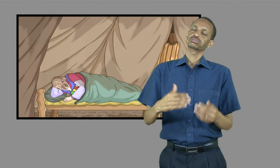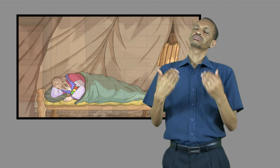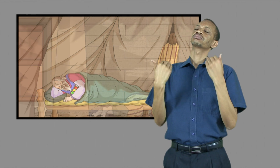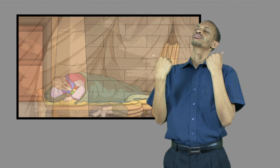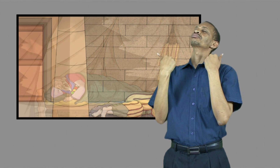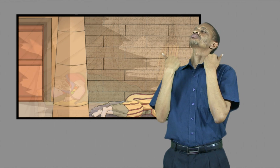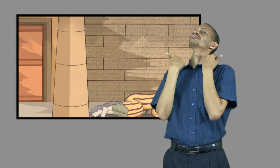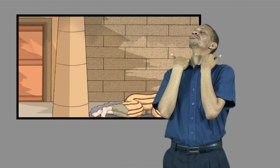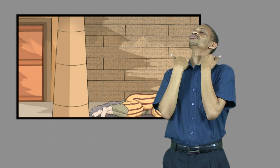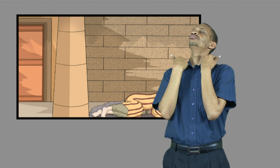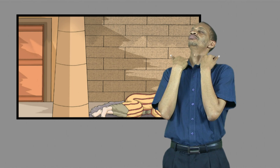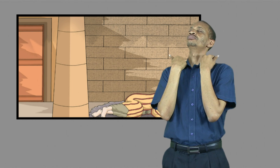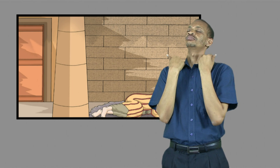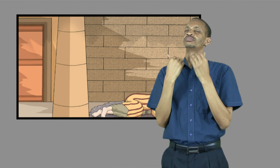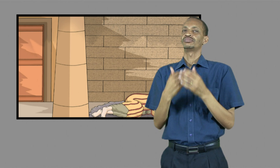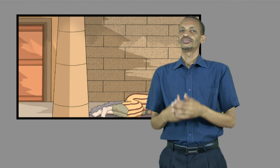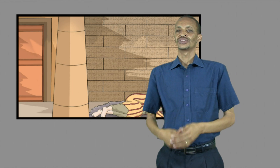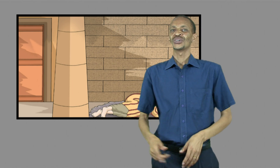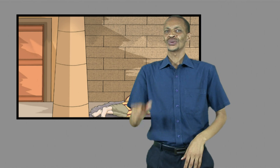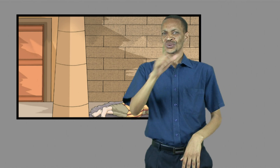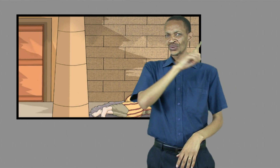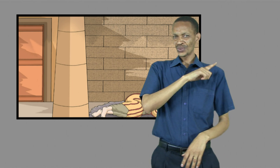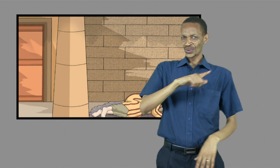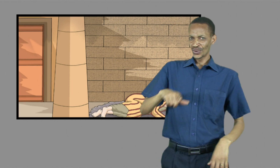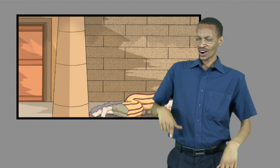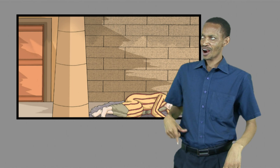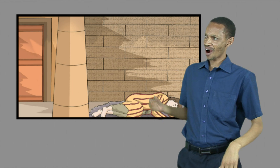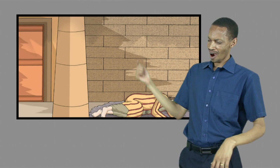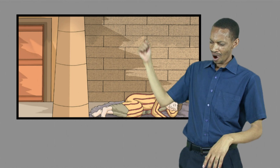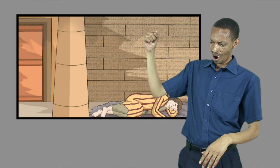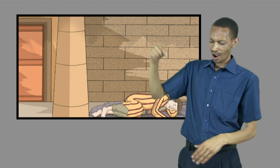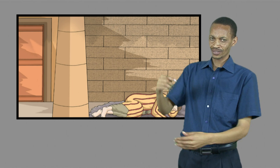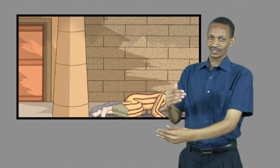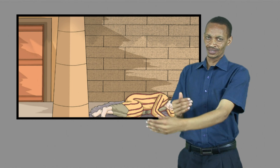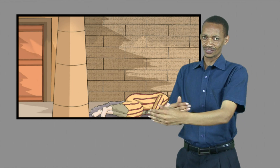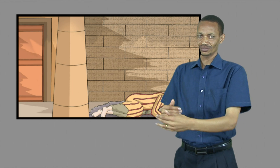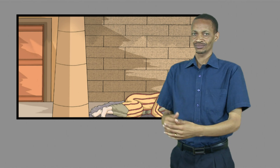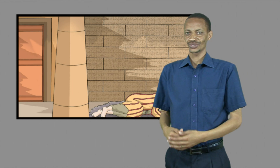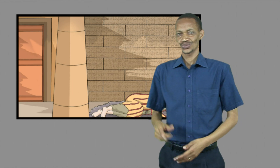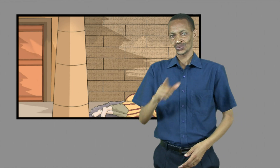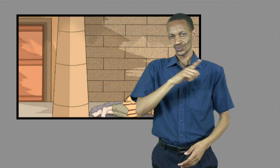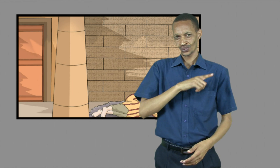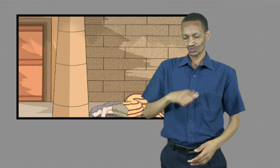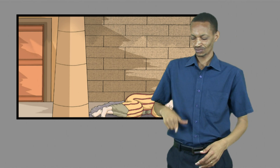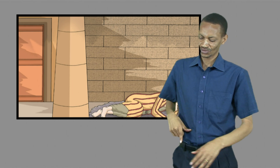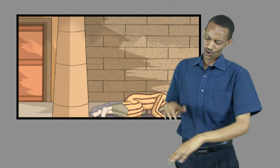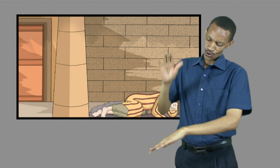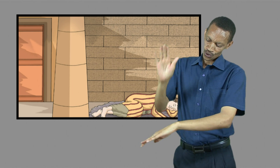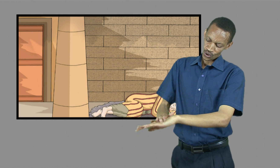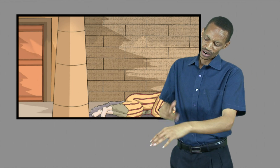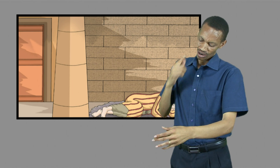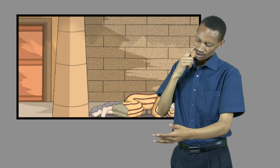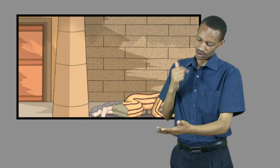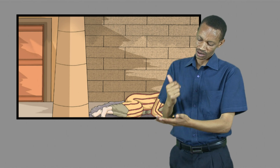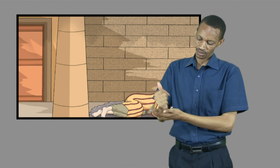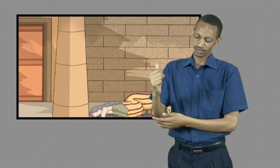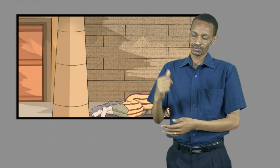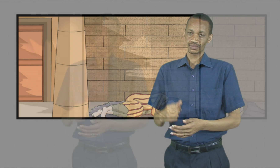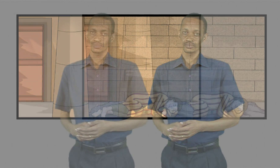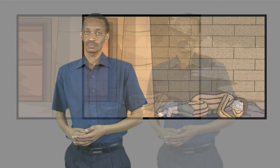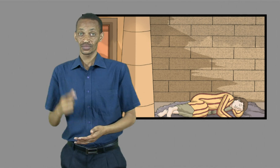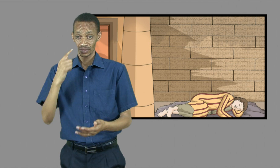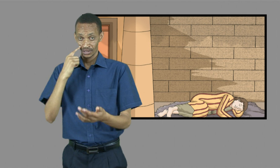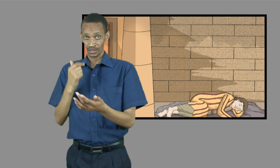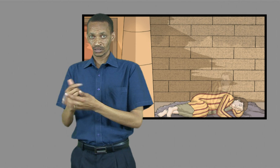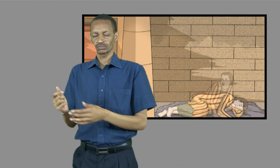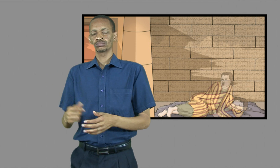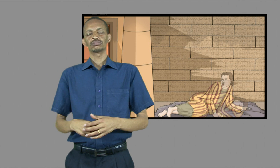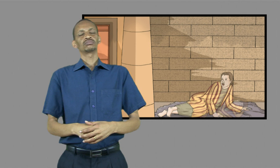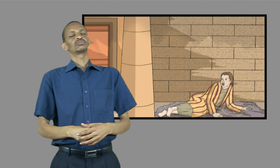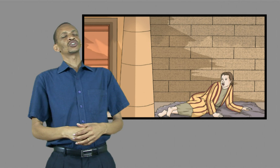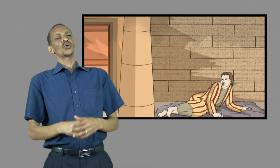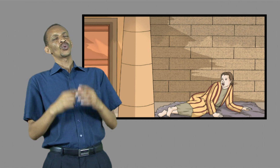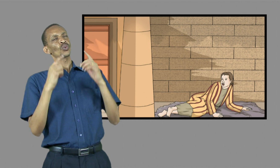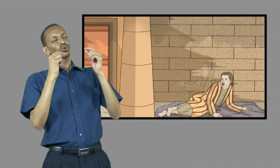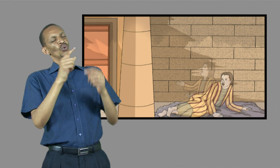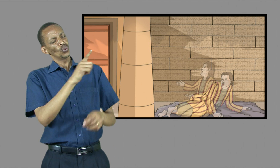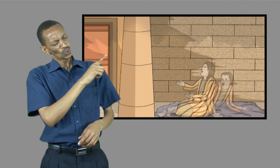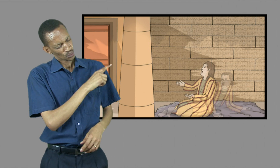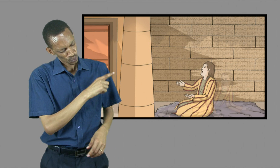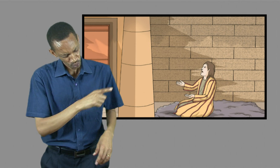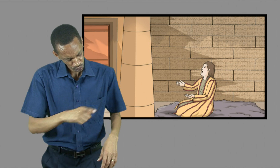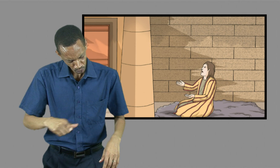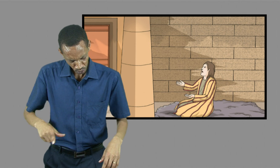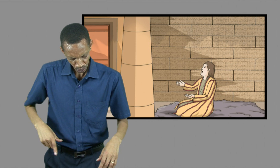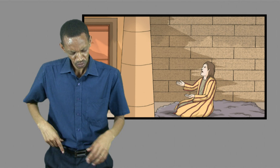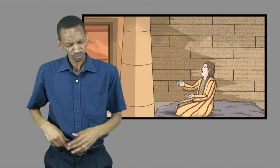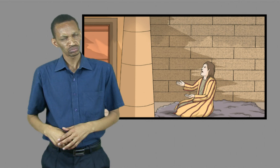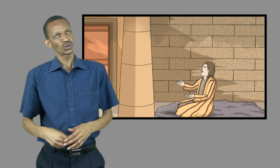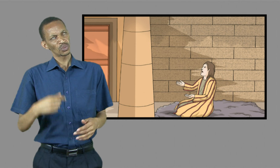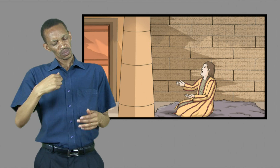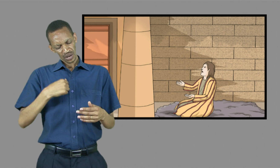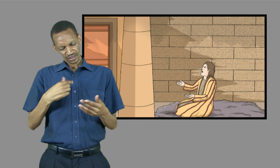Then the LORD came and stood there, calling as before, “Samuel! Samuel!”